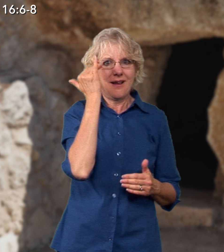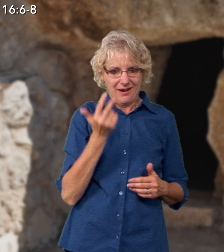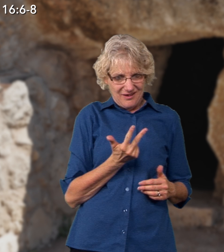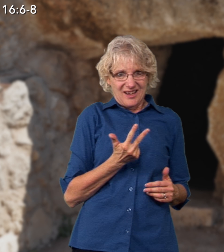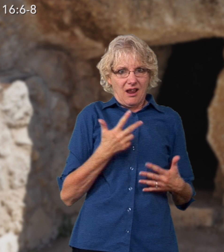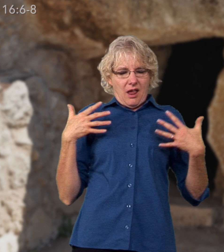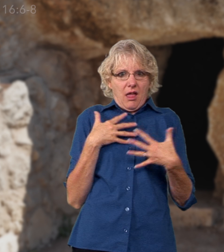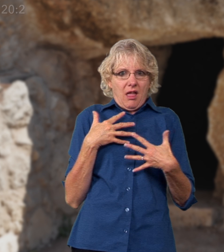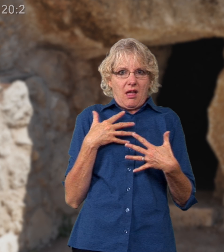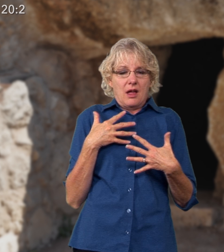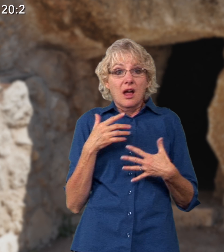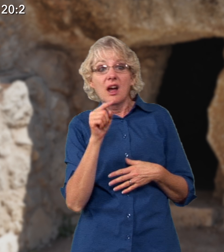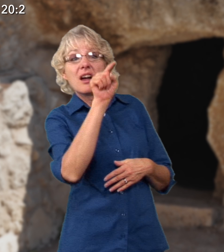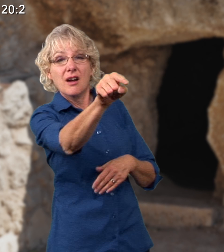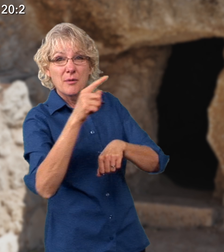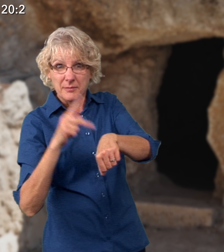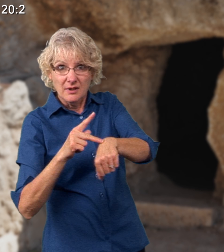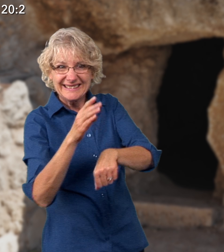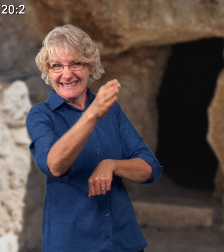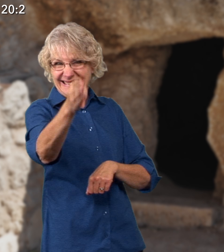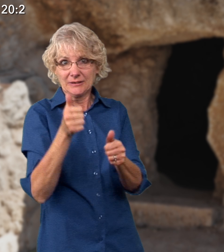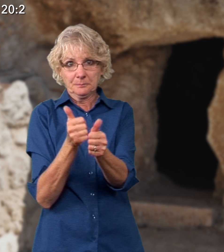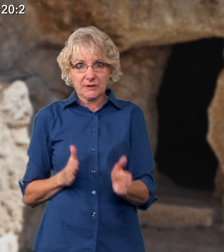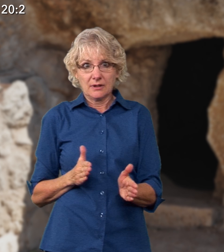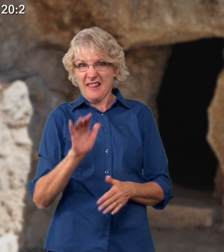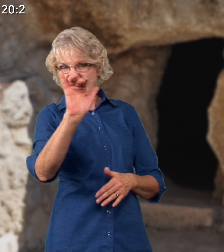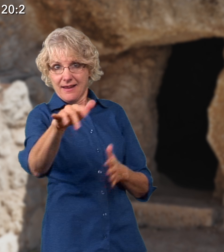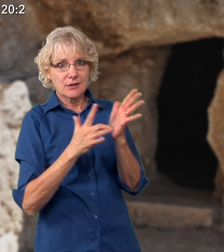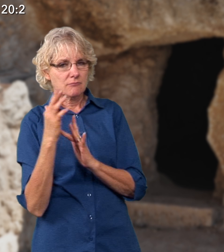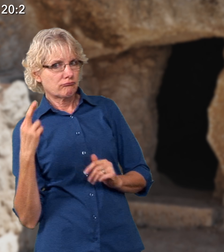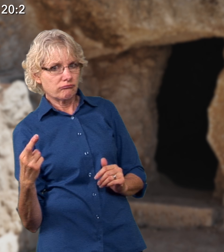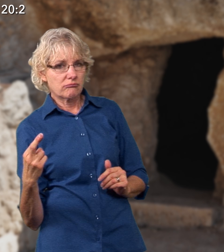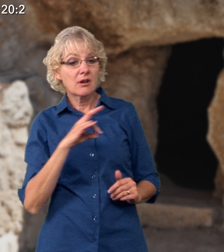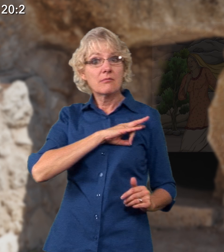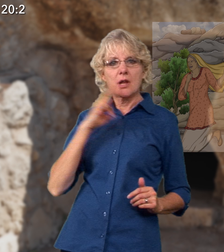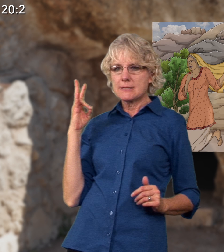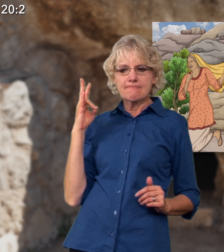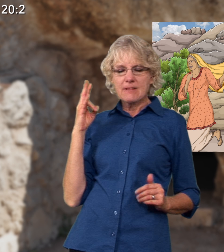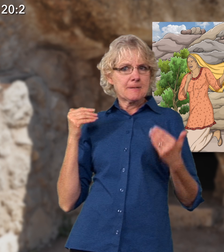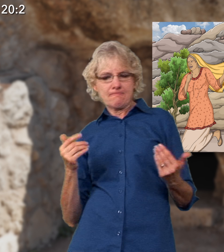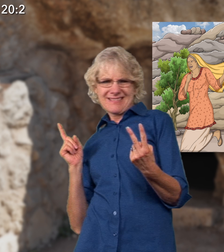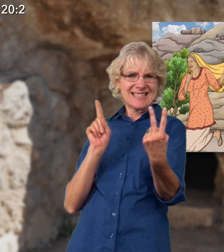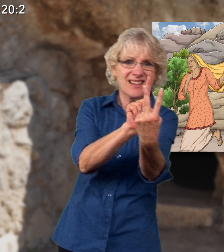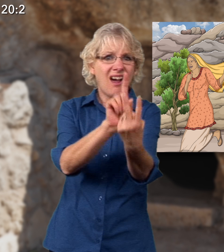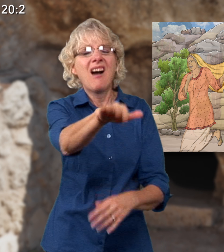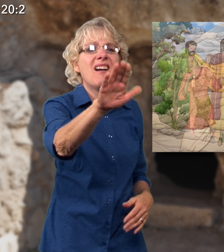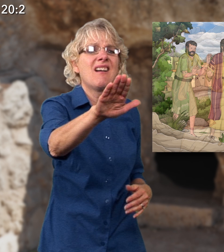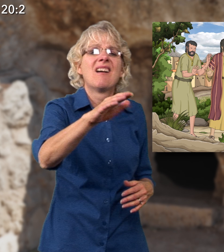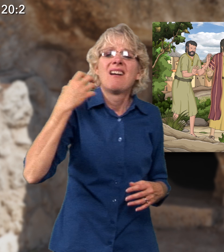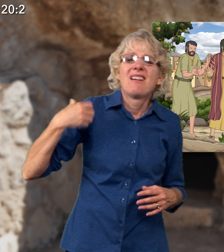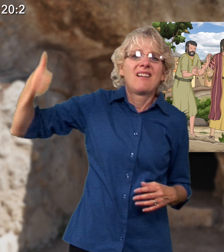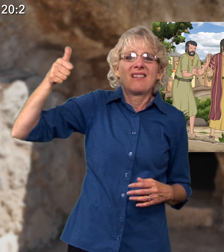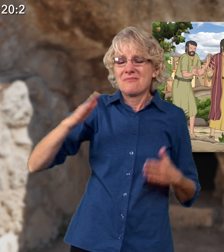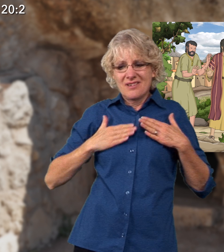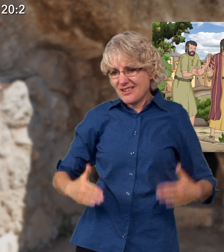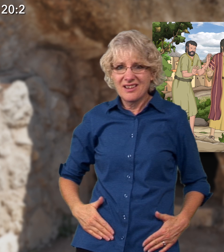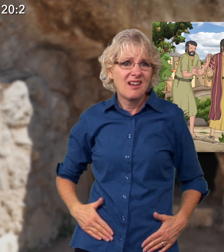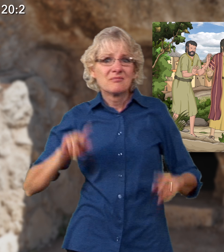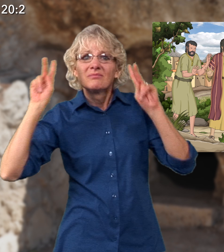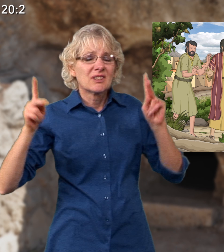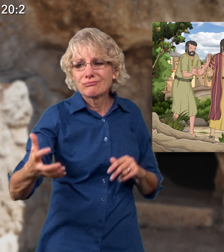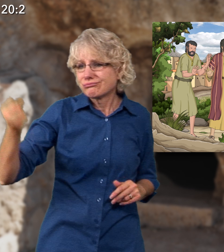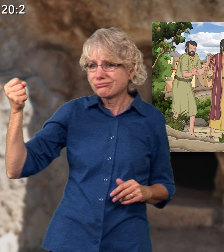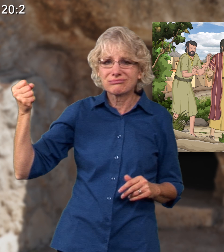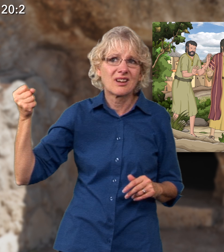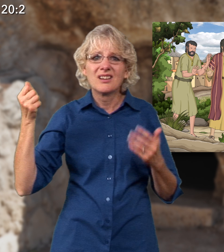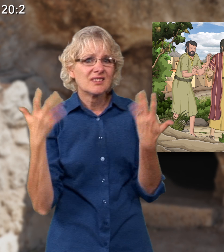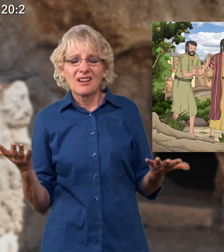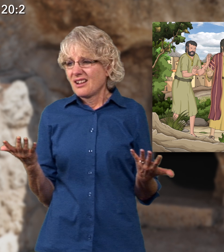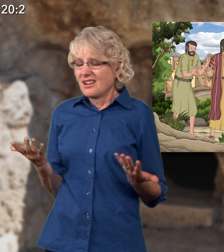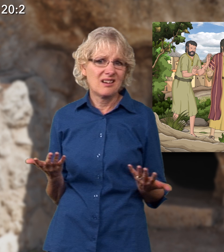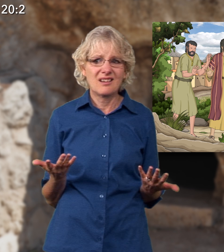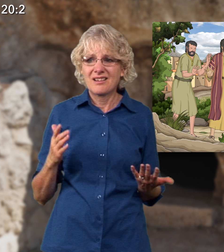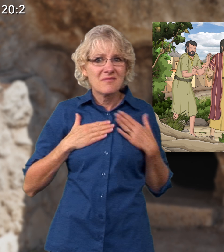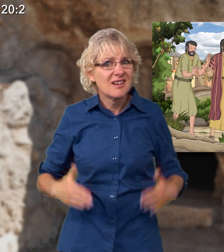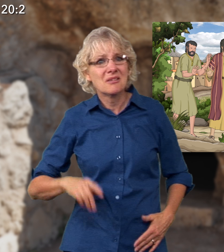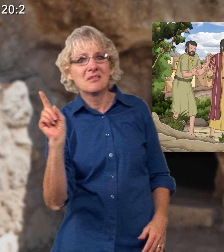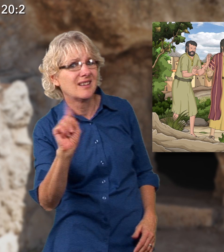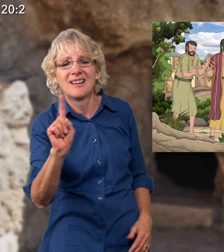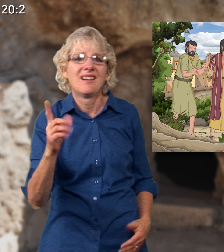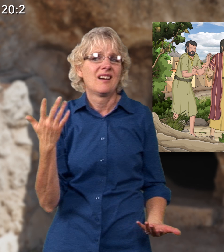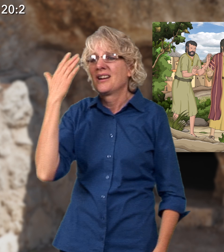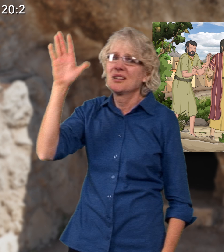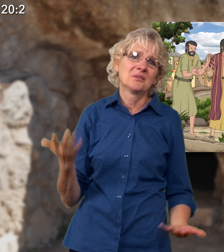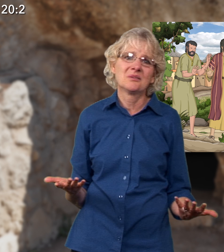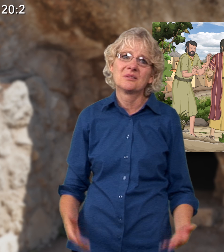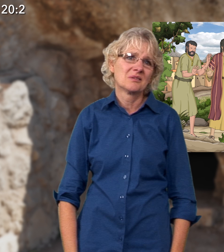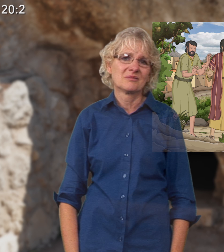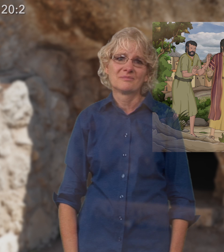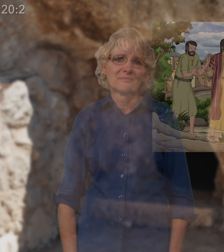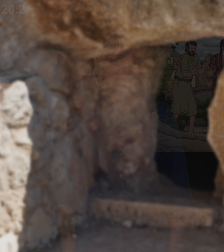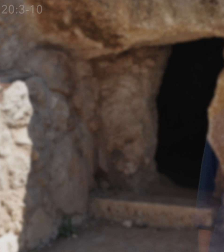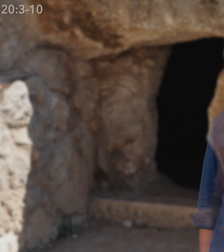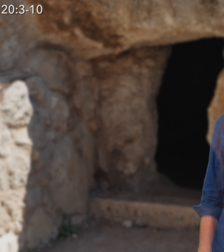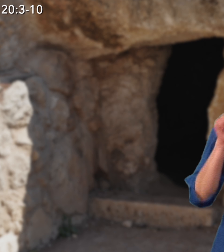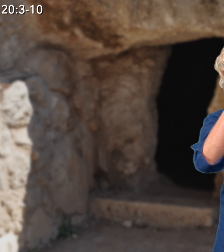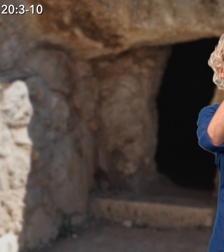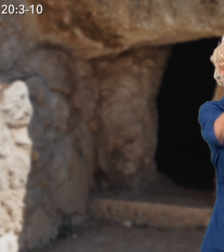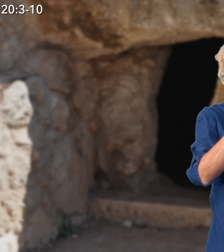So she came running to Simon Peter and the other disciple, the one whom Jesus loved. “They have taken the Lord out of the tomb,” she said, “and we do not know where they have put Him!”